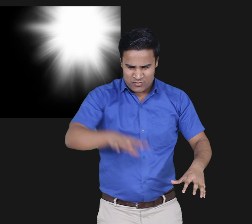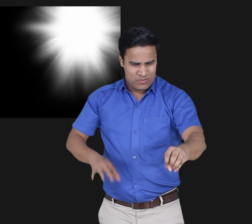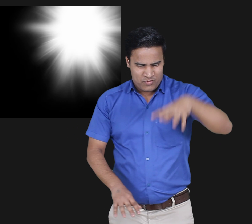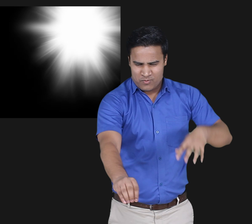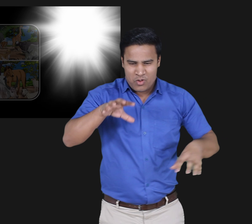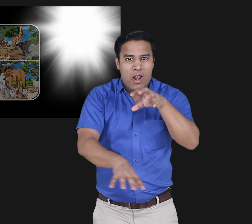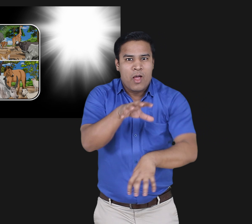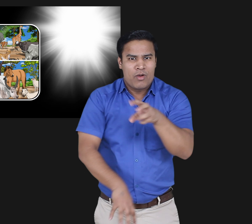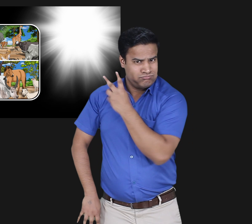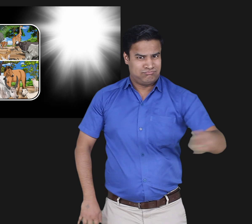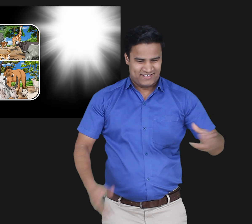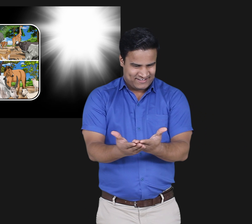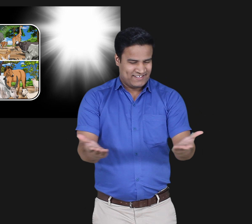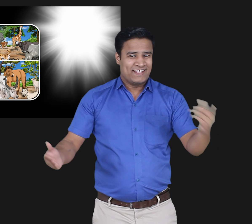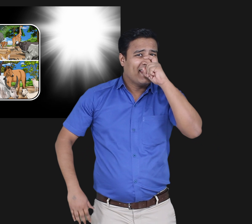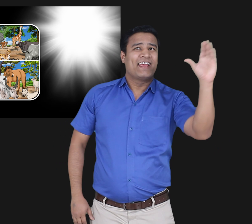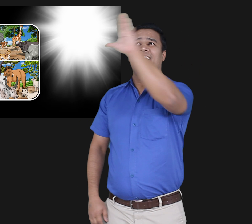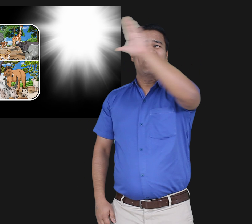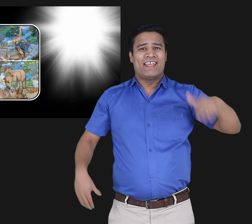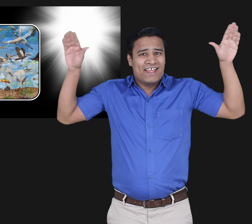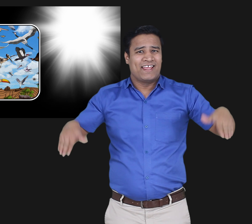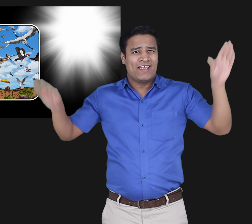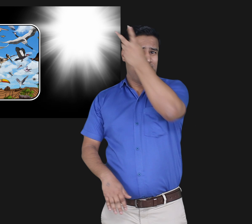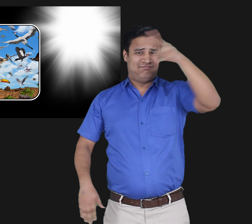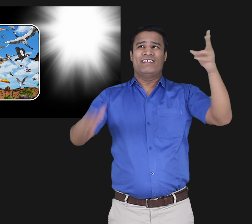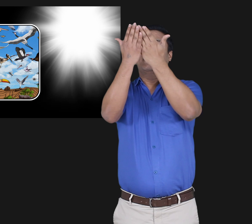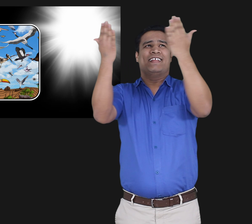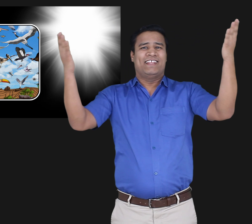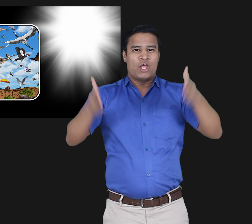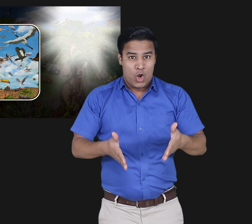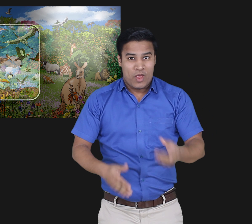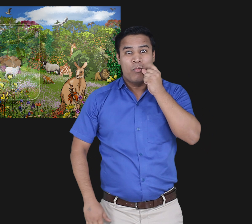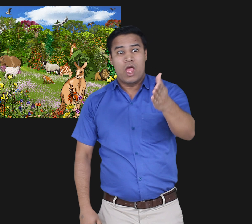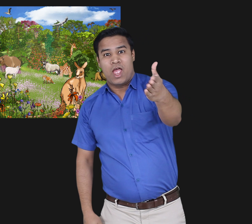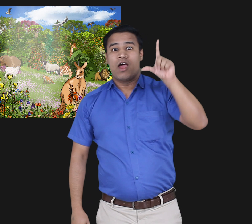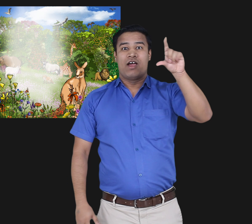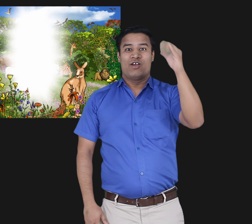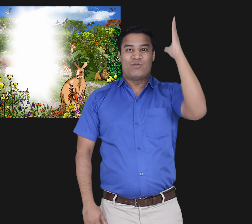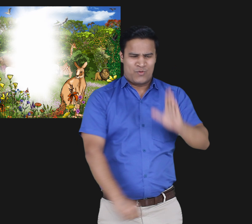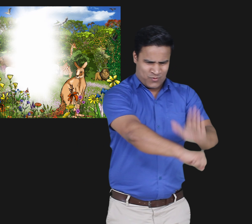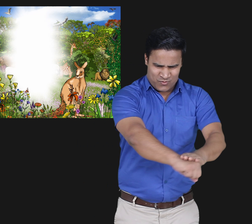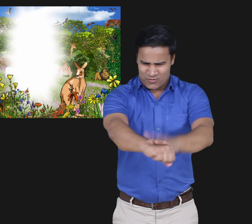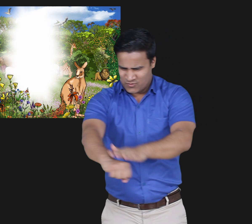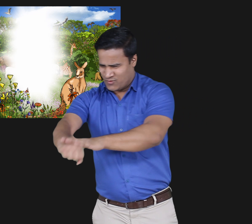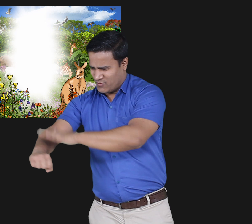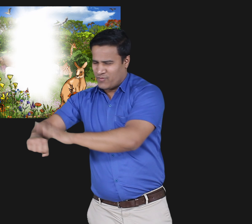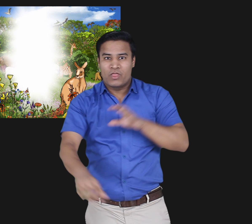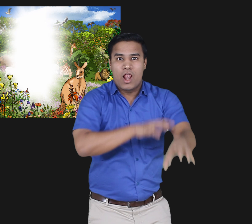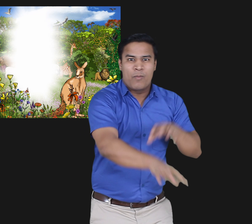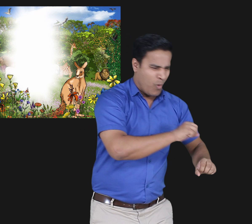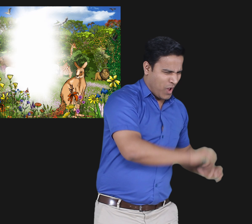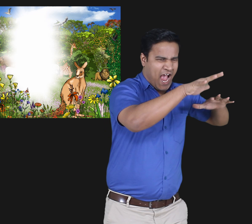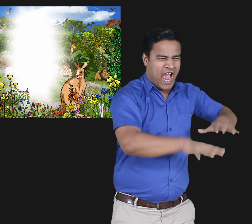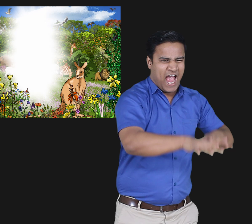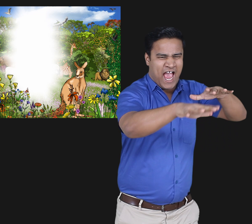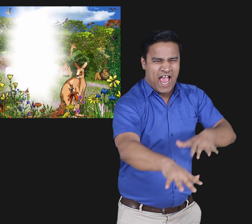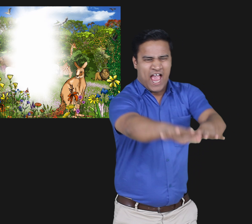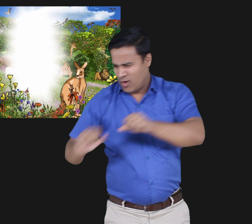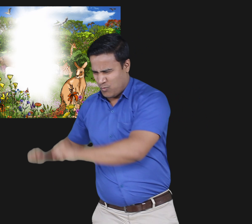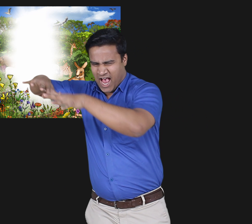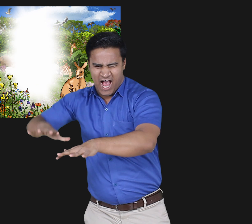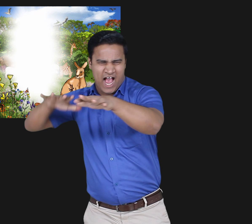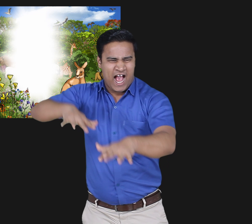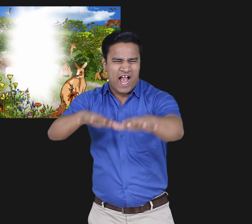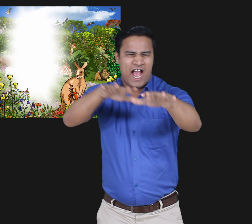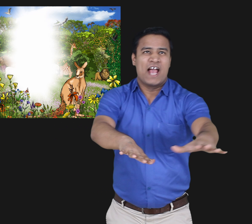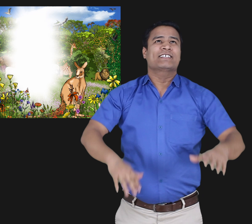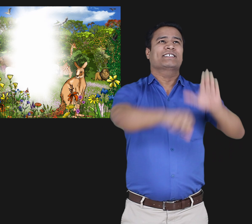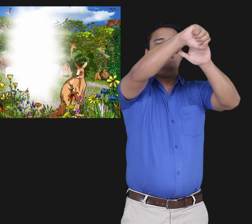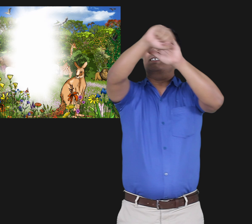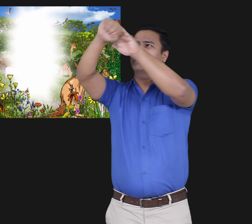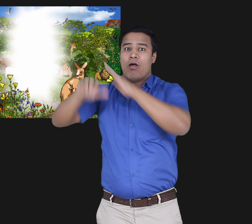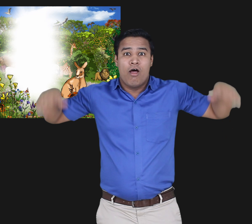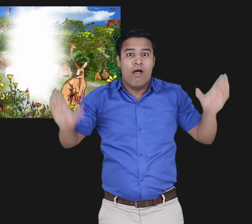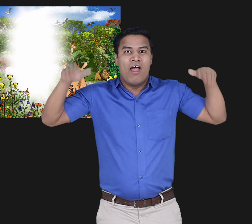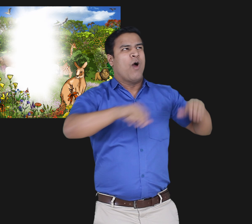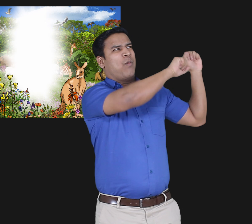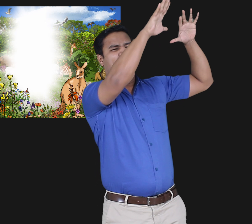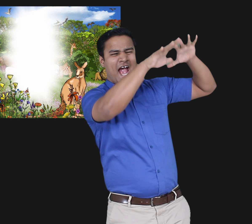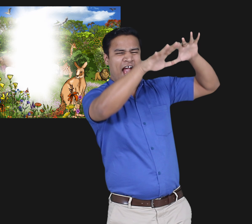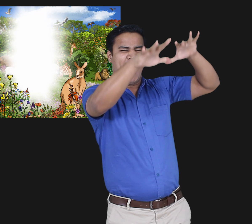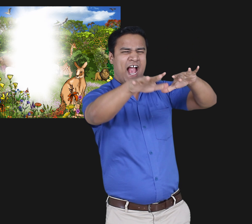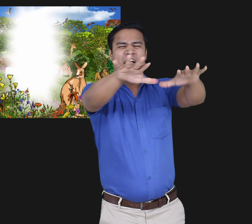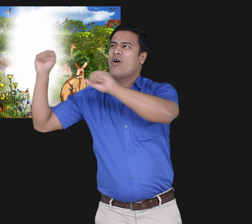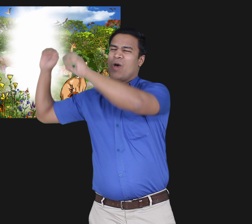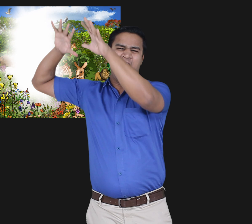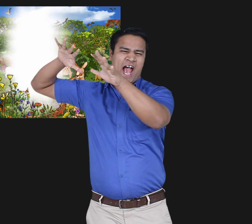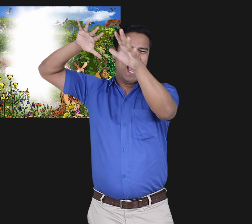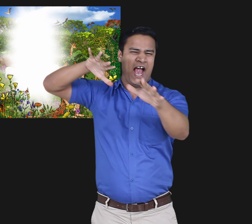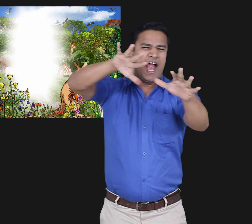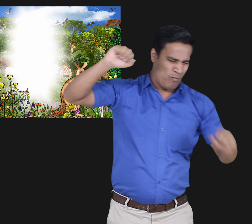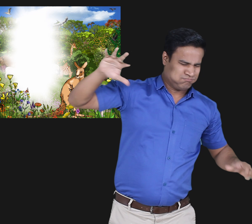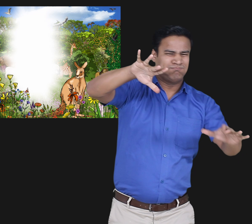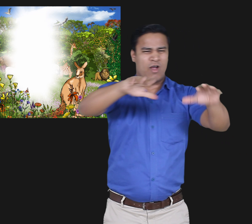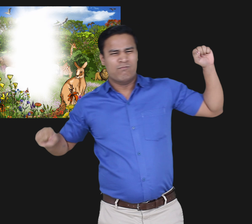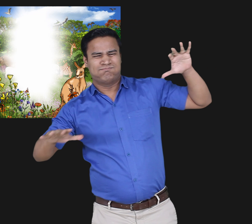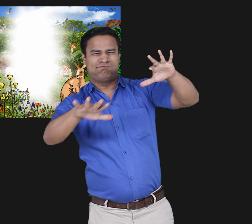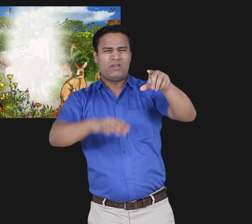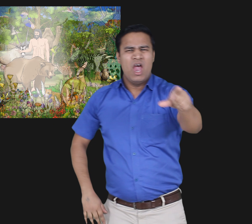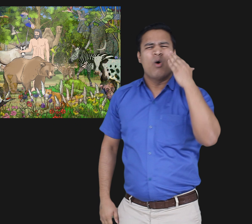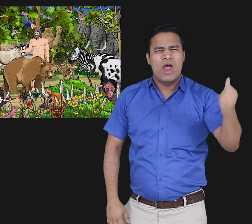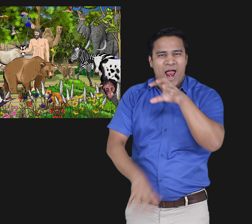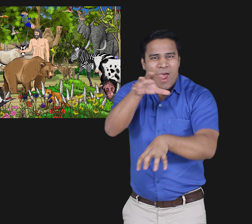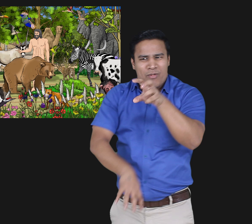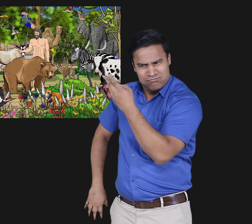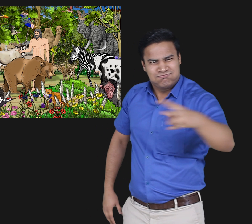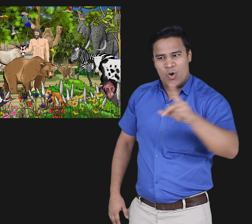And out of the ground the LORD God formed every beast of the field and every bird of the air, and He brought them to the man to see what he would name each one.